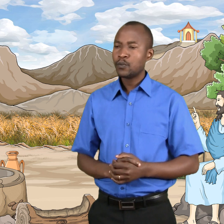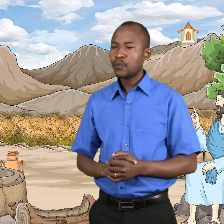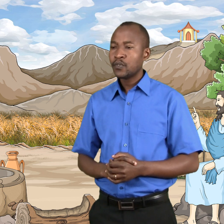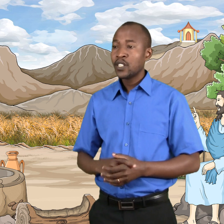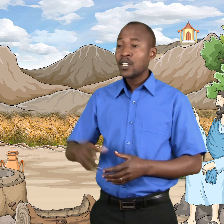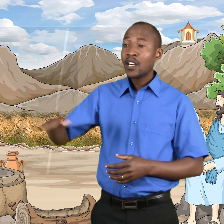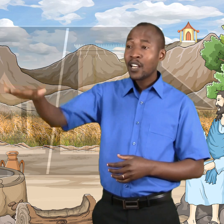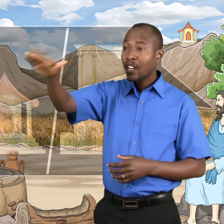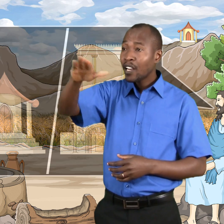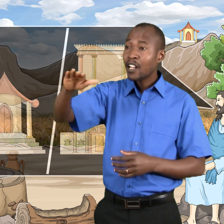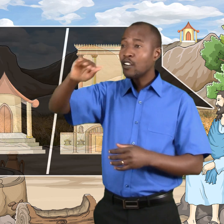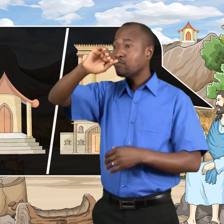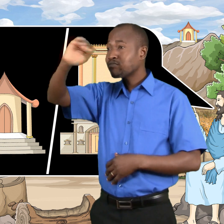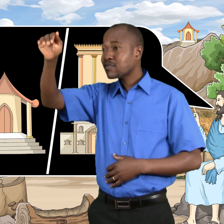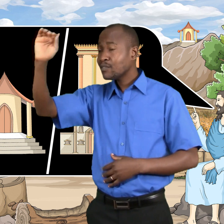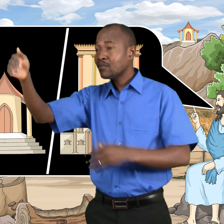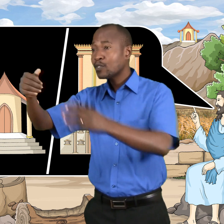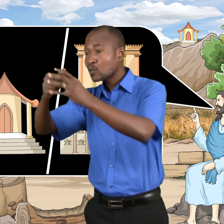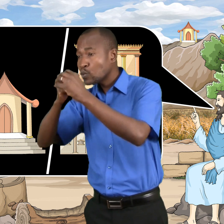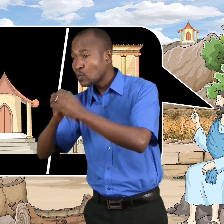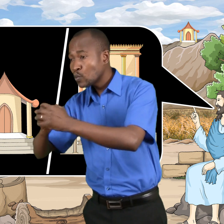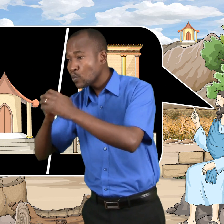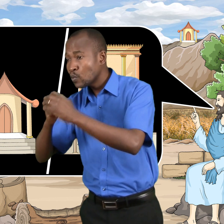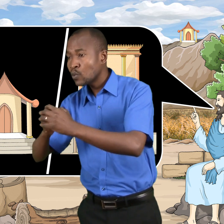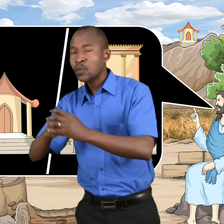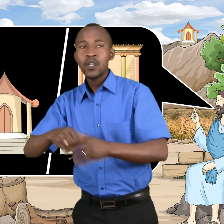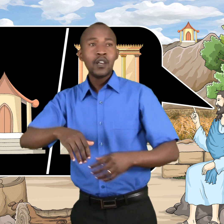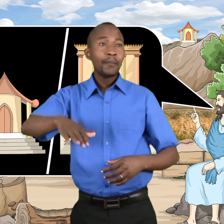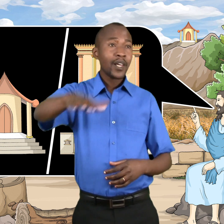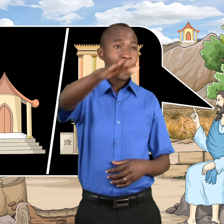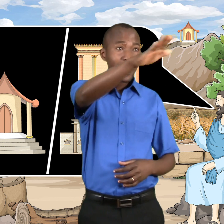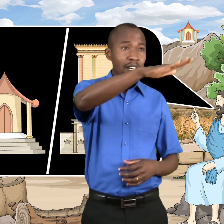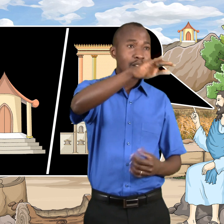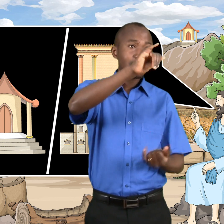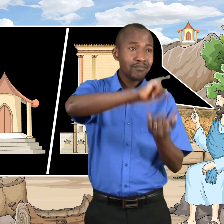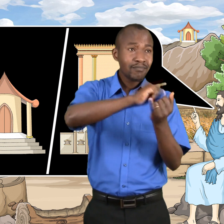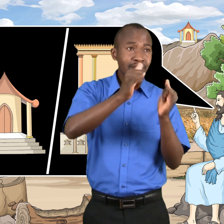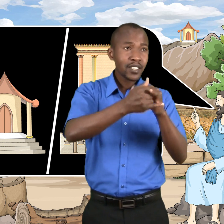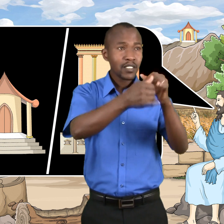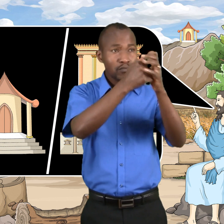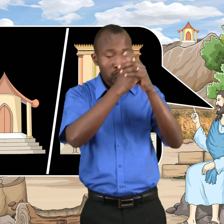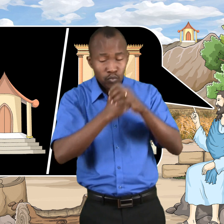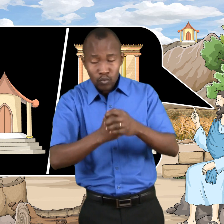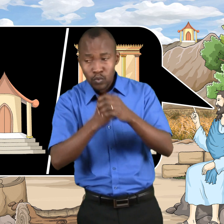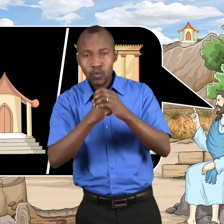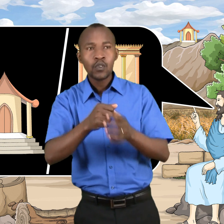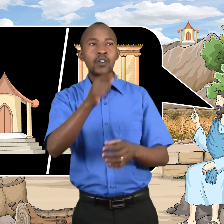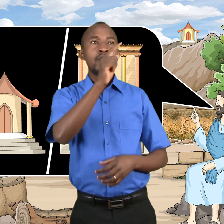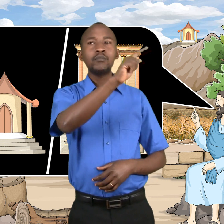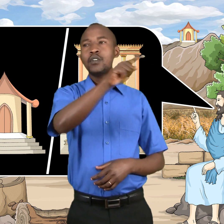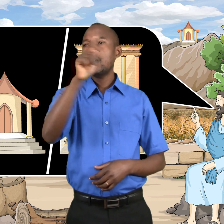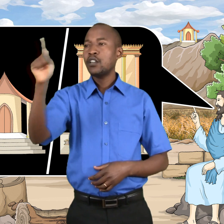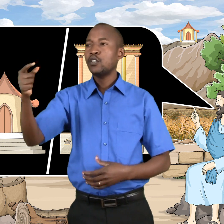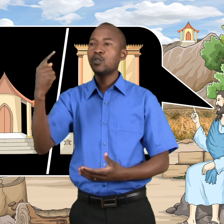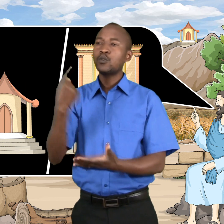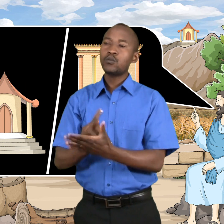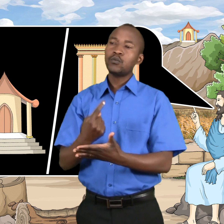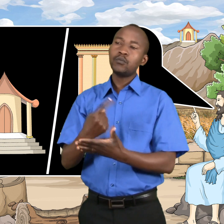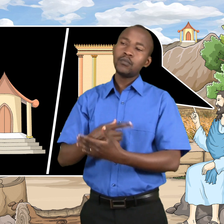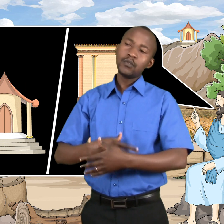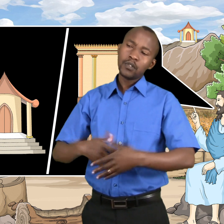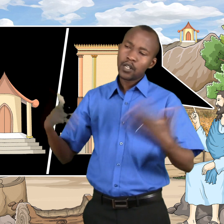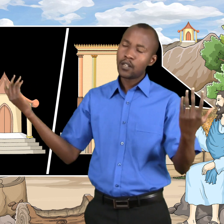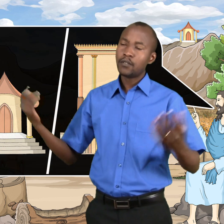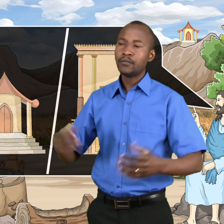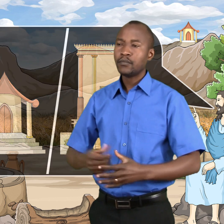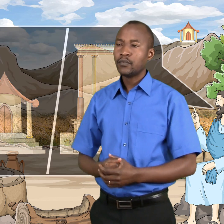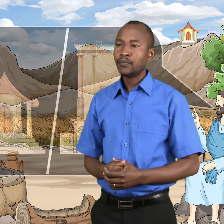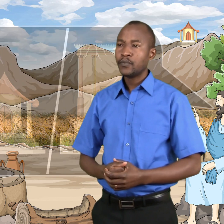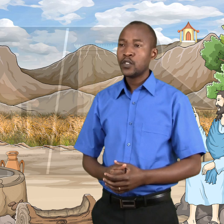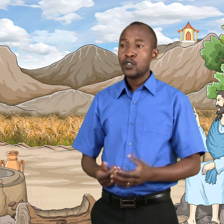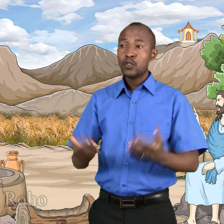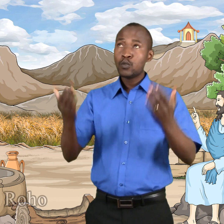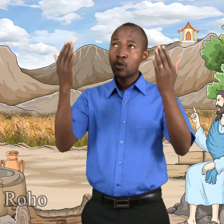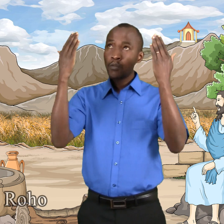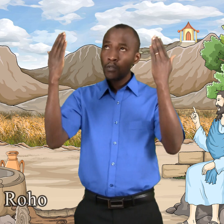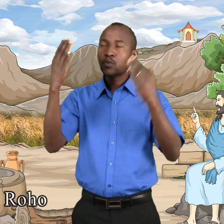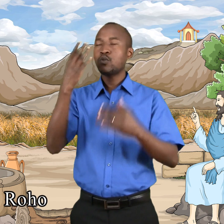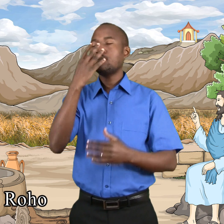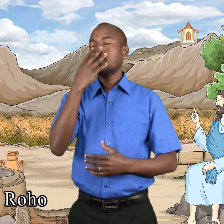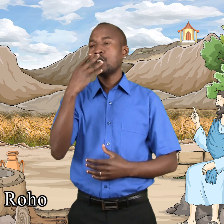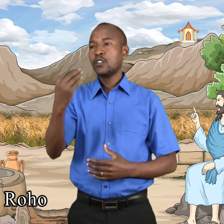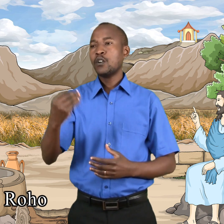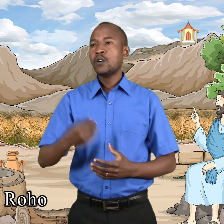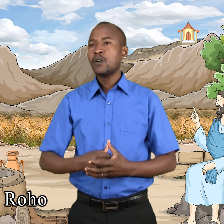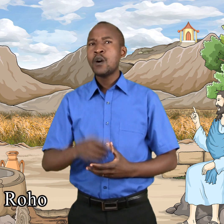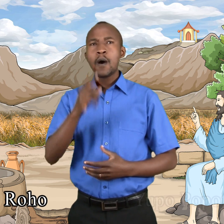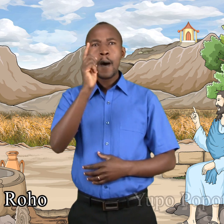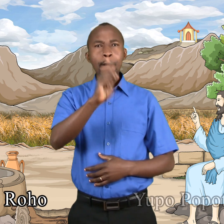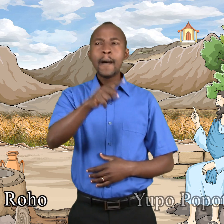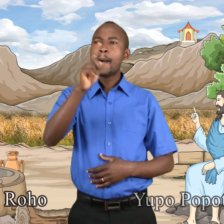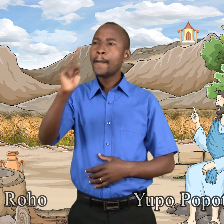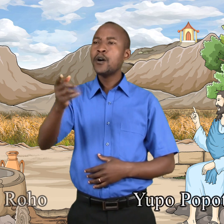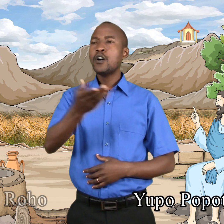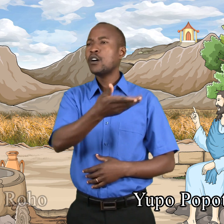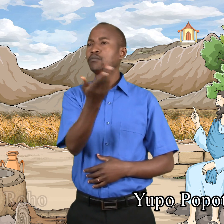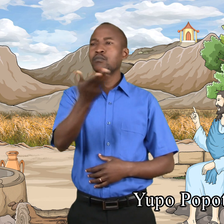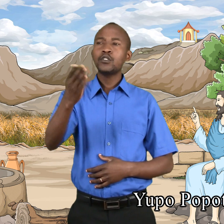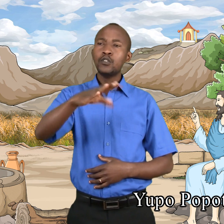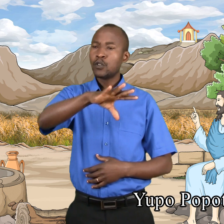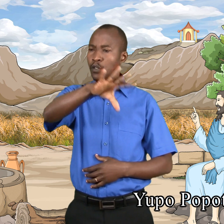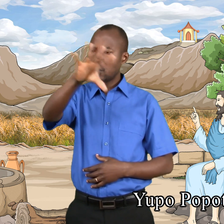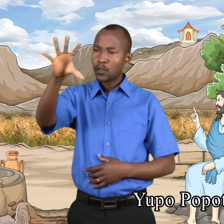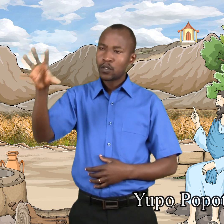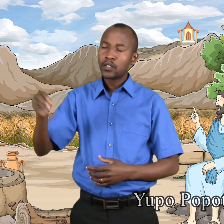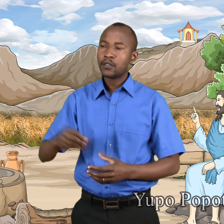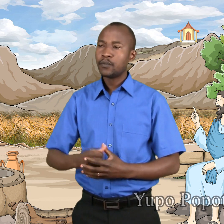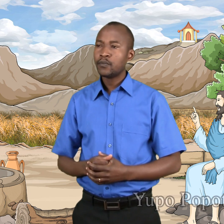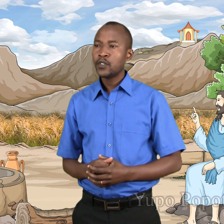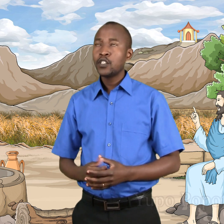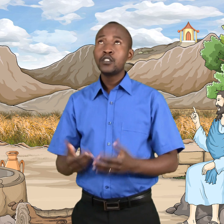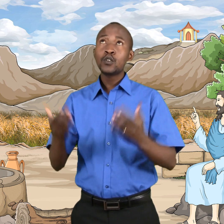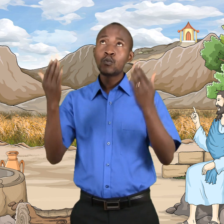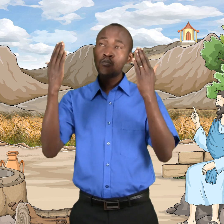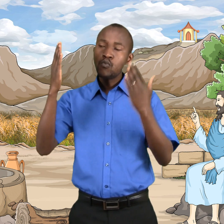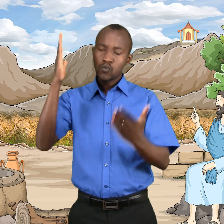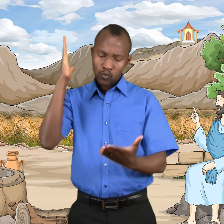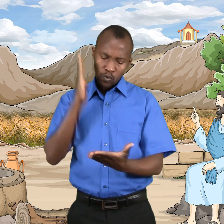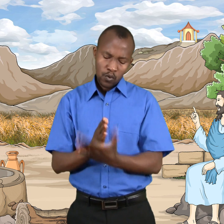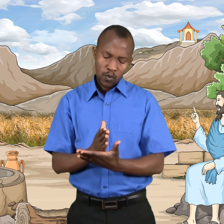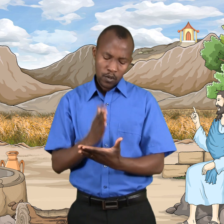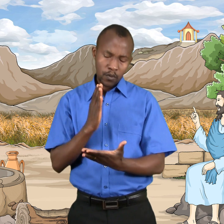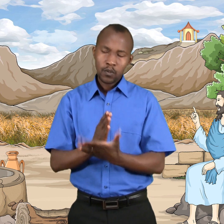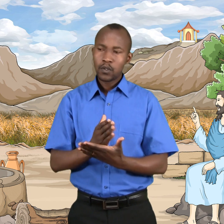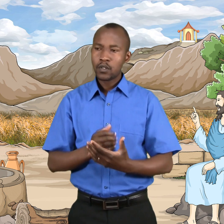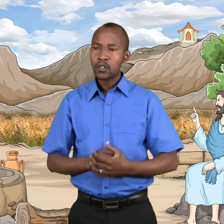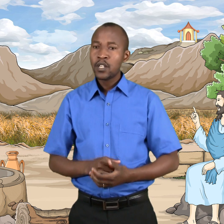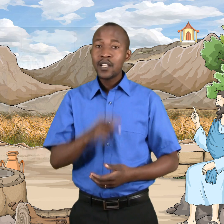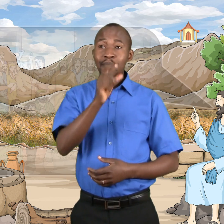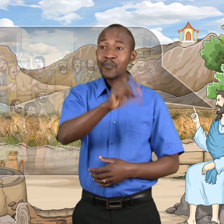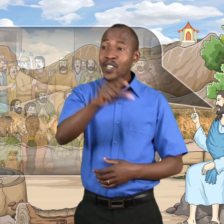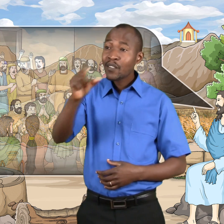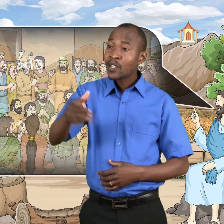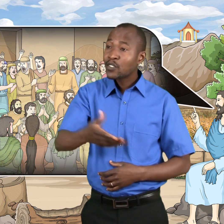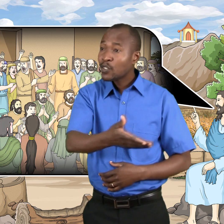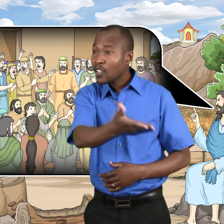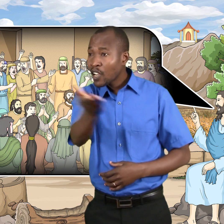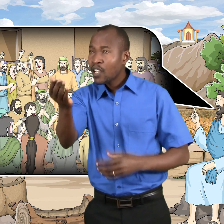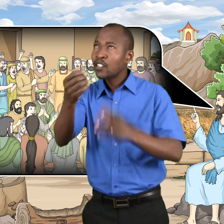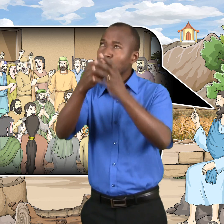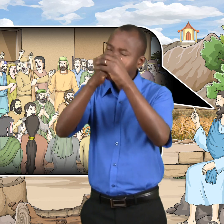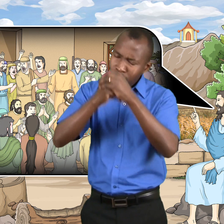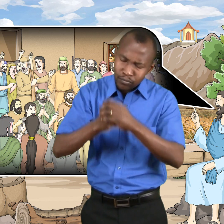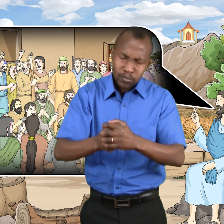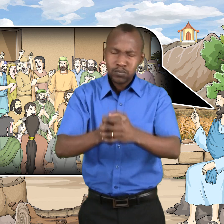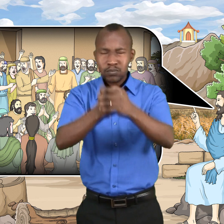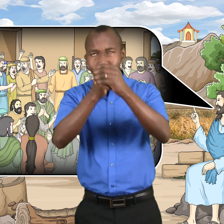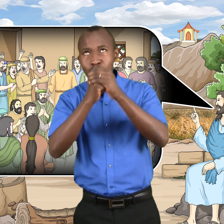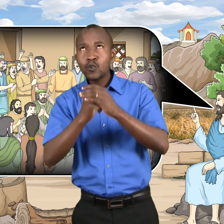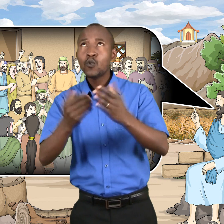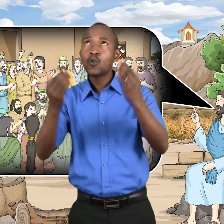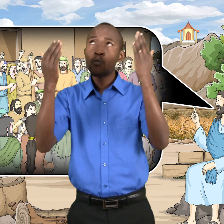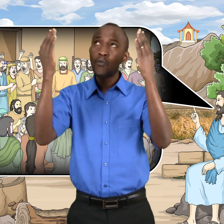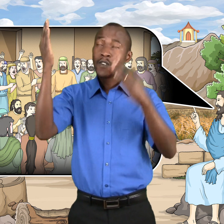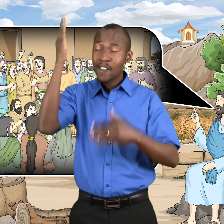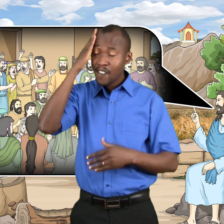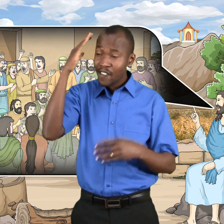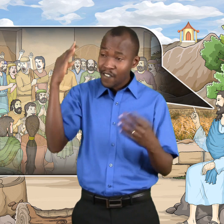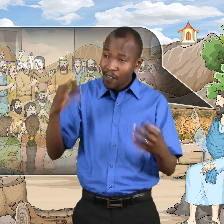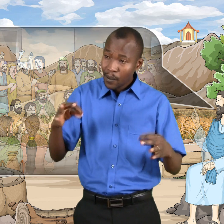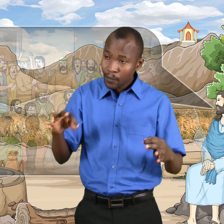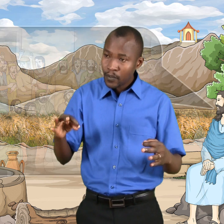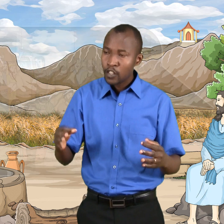“Believe Me, woman,” Jesus replied, “a time is coming when you will worship the Father neither on this mountain nor in Jerusalem.